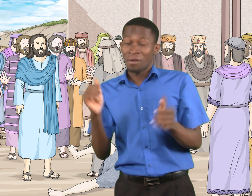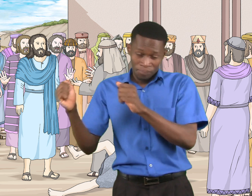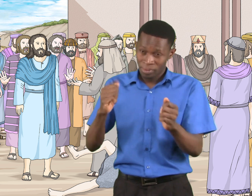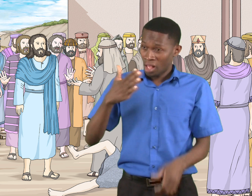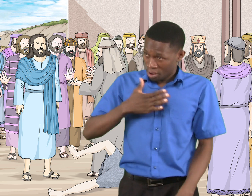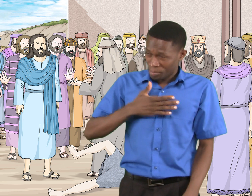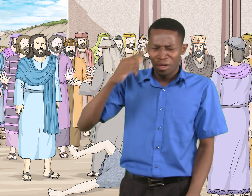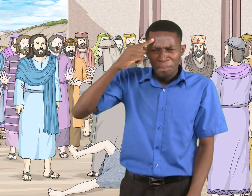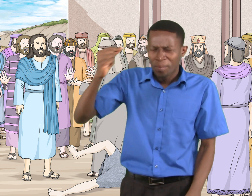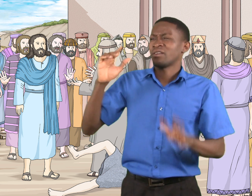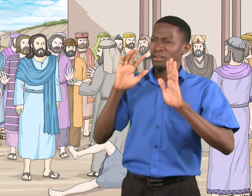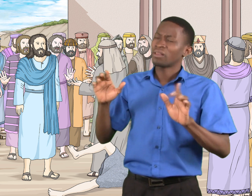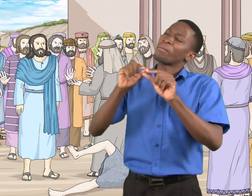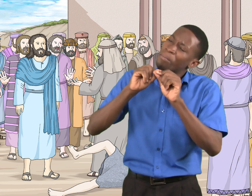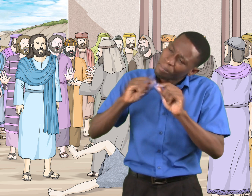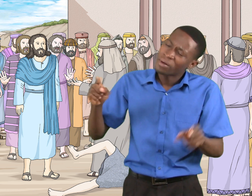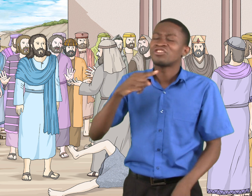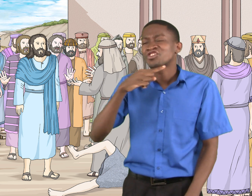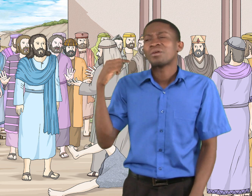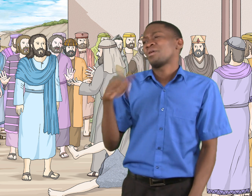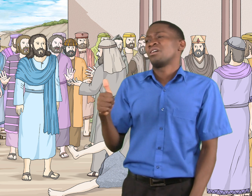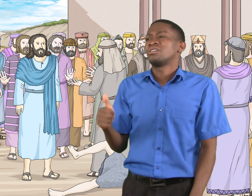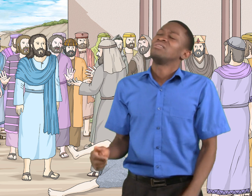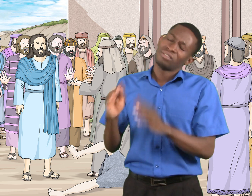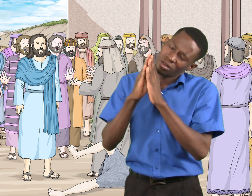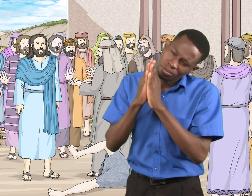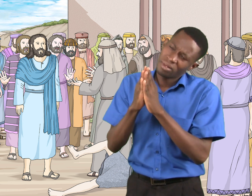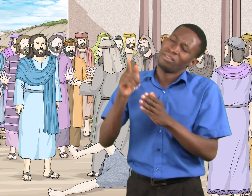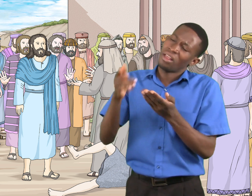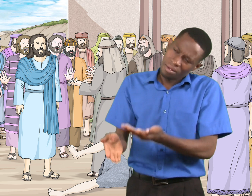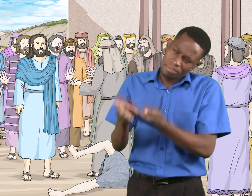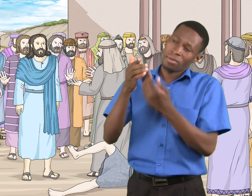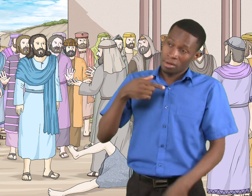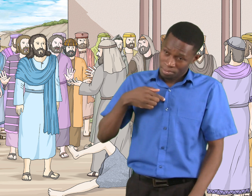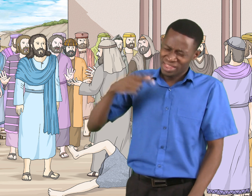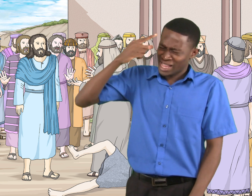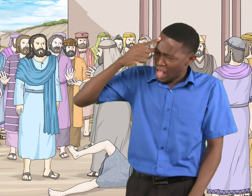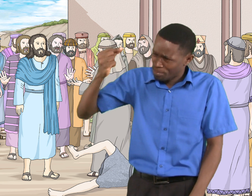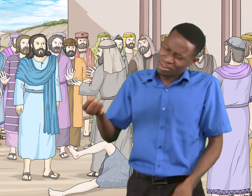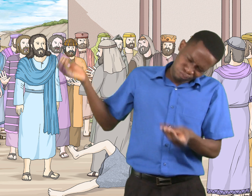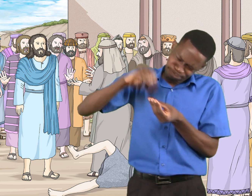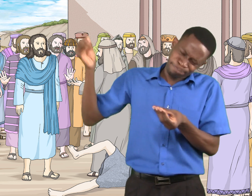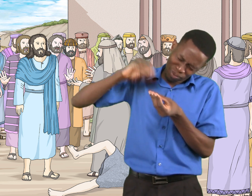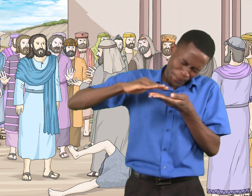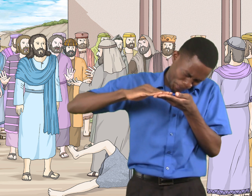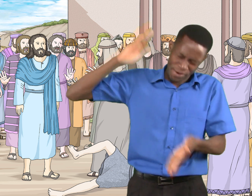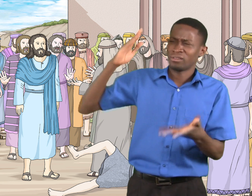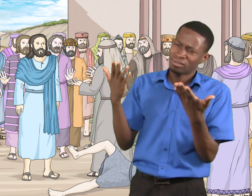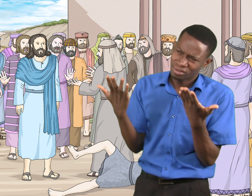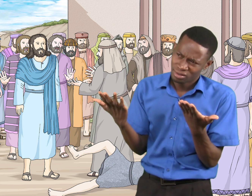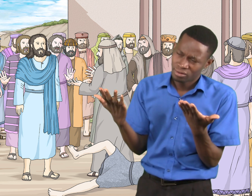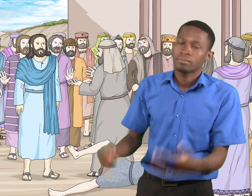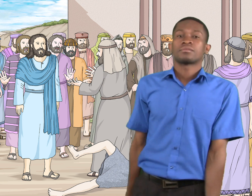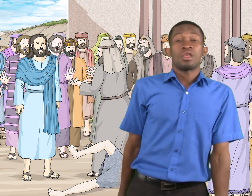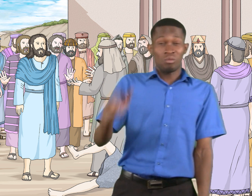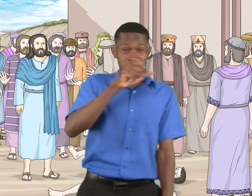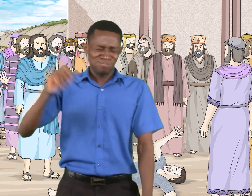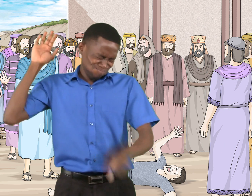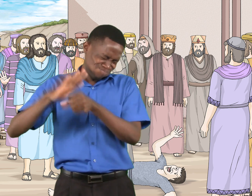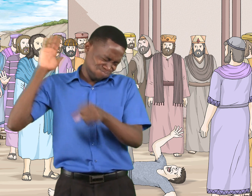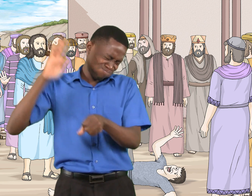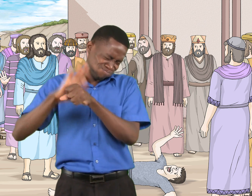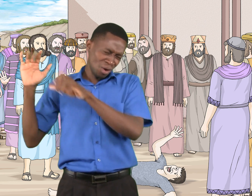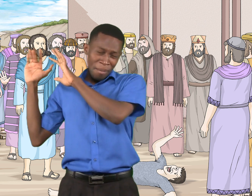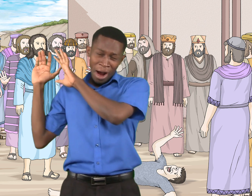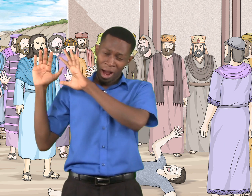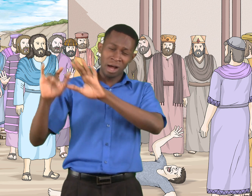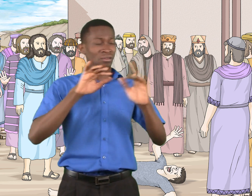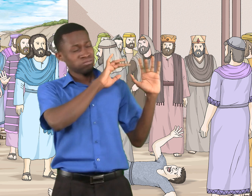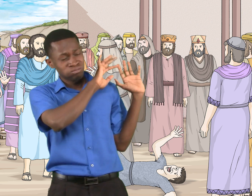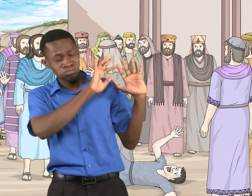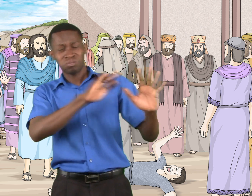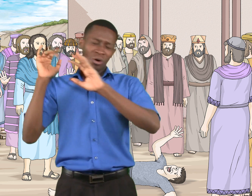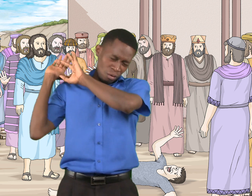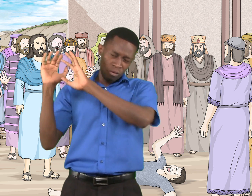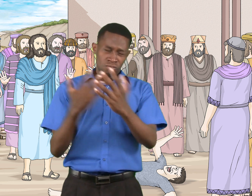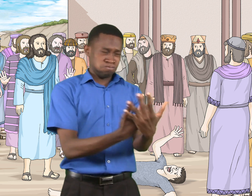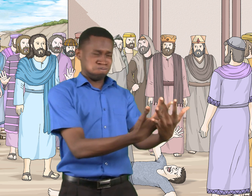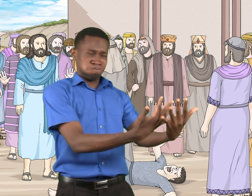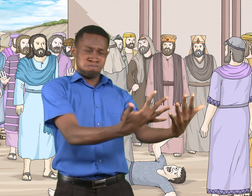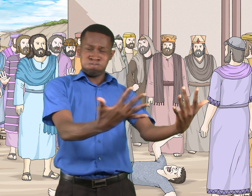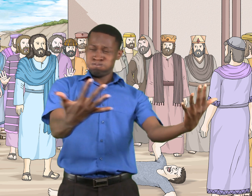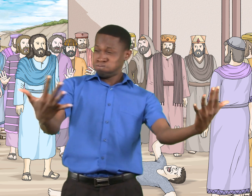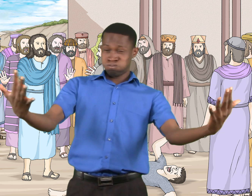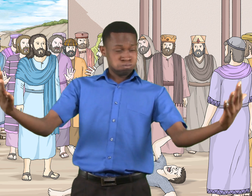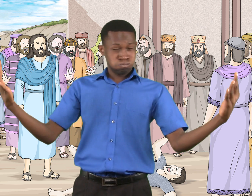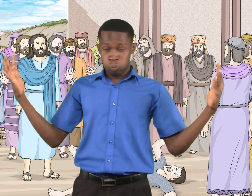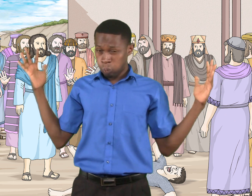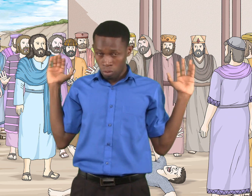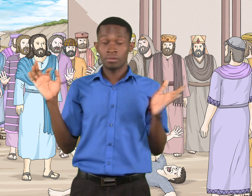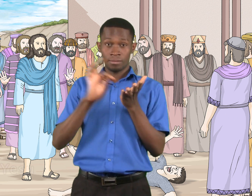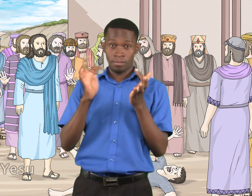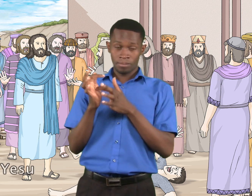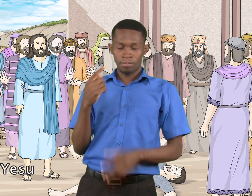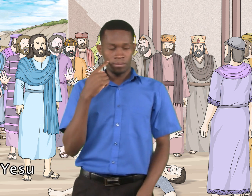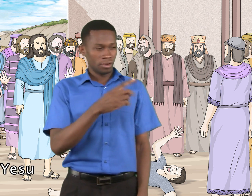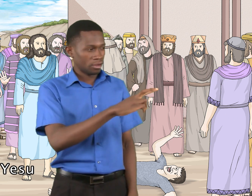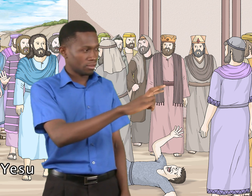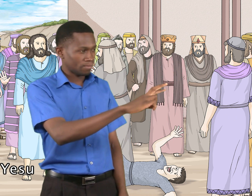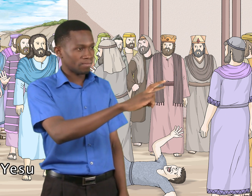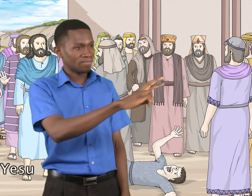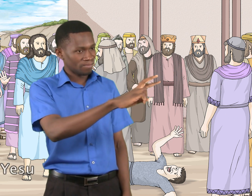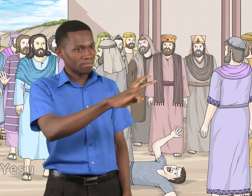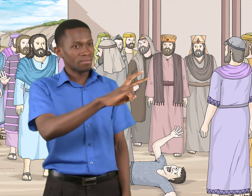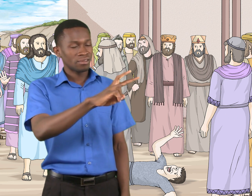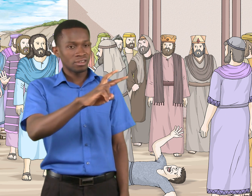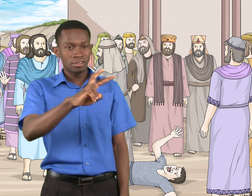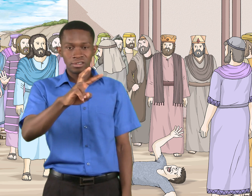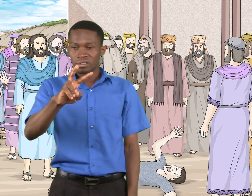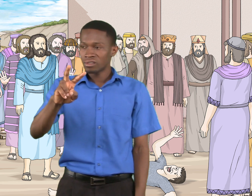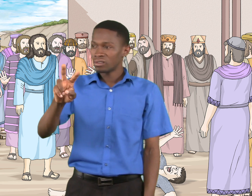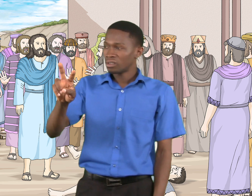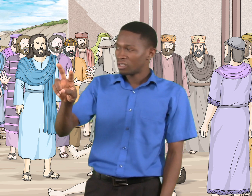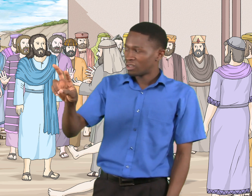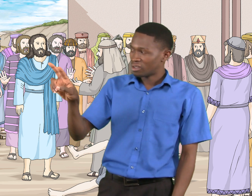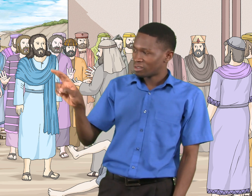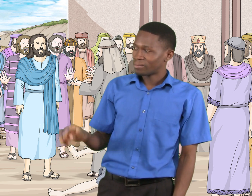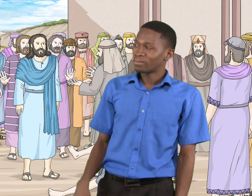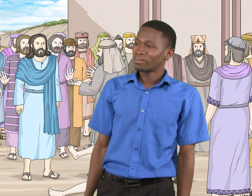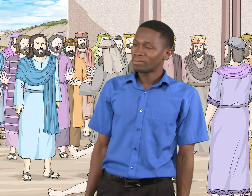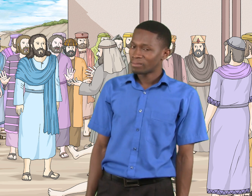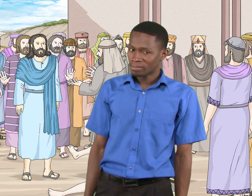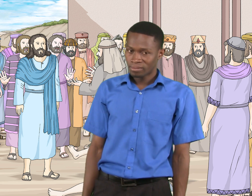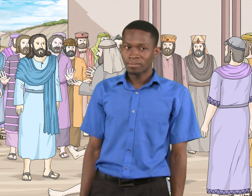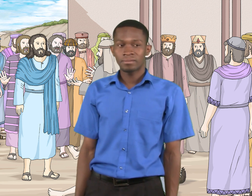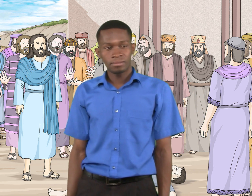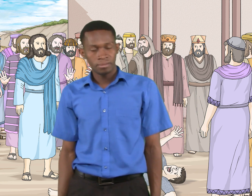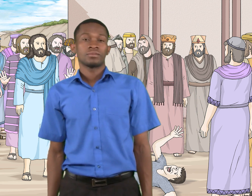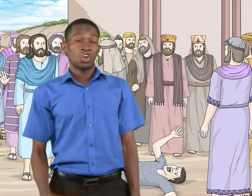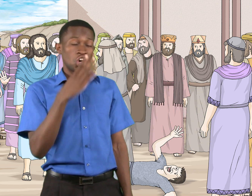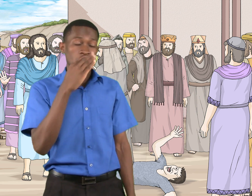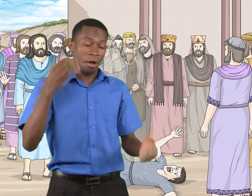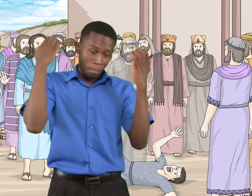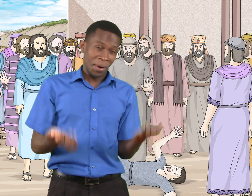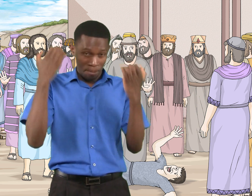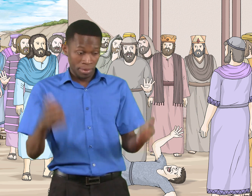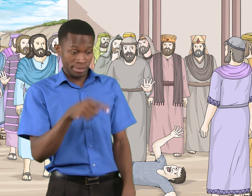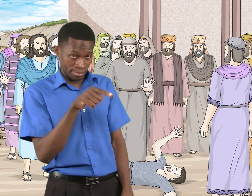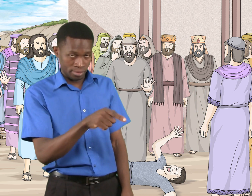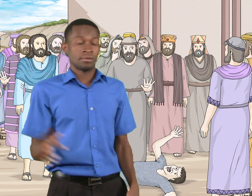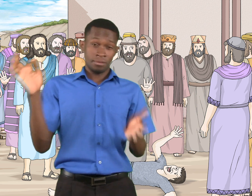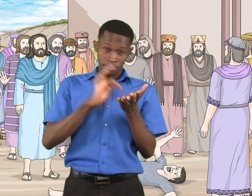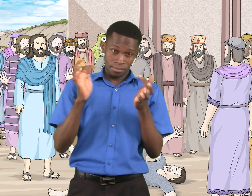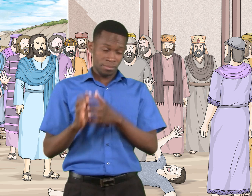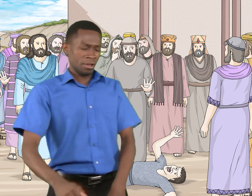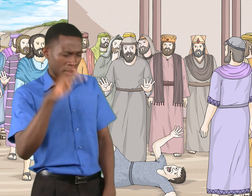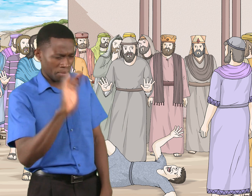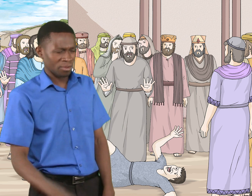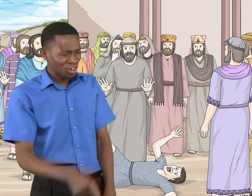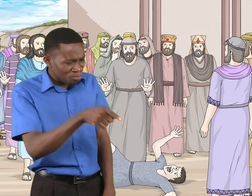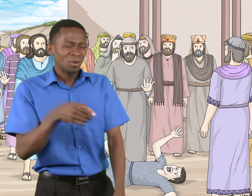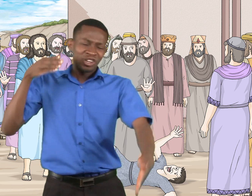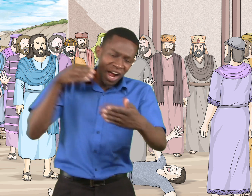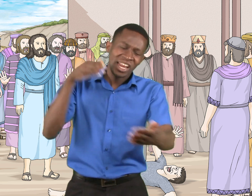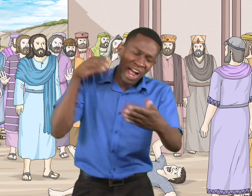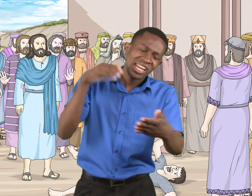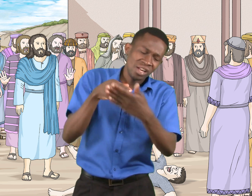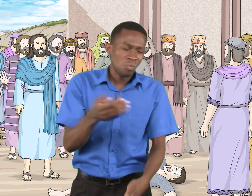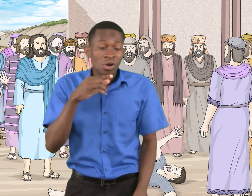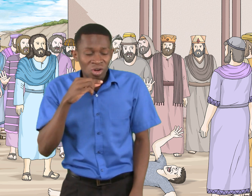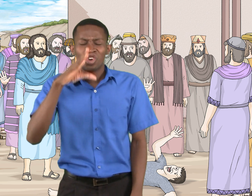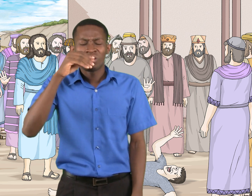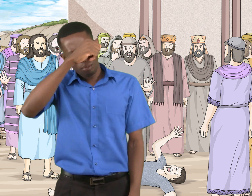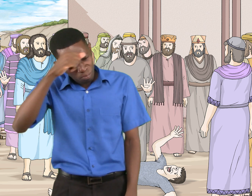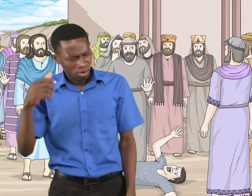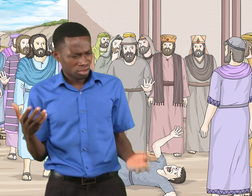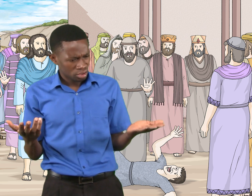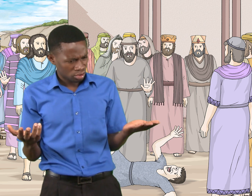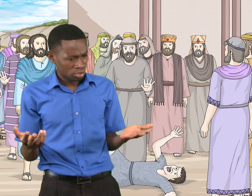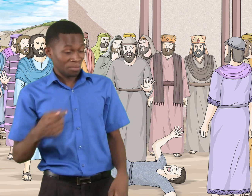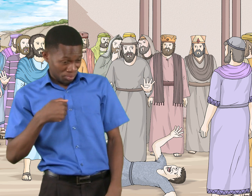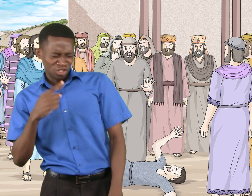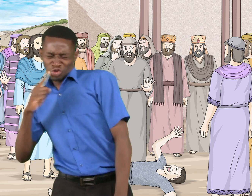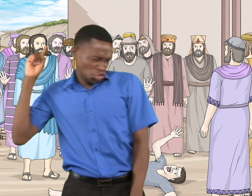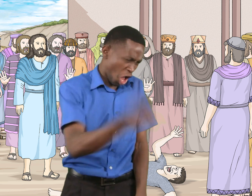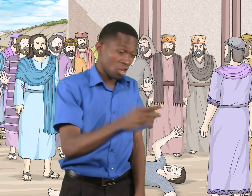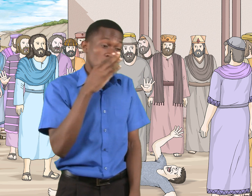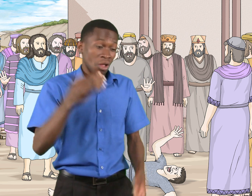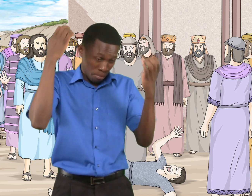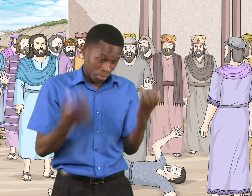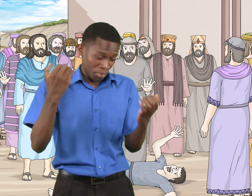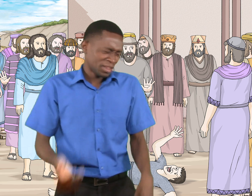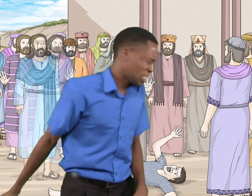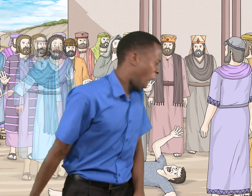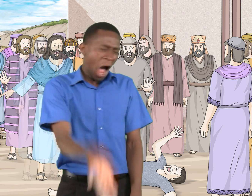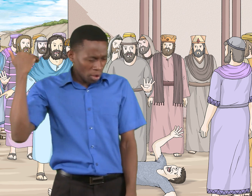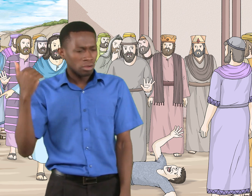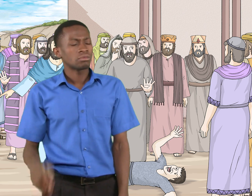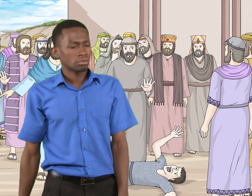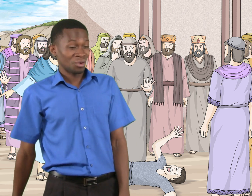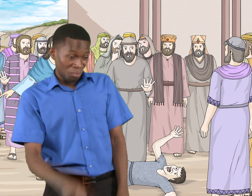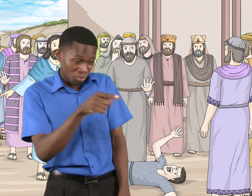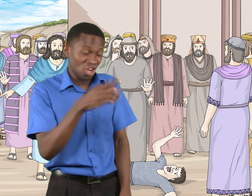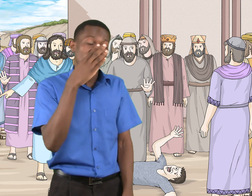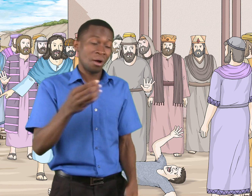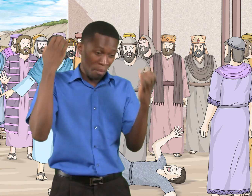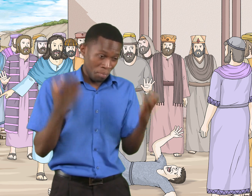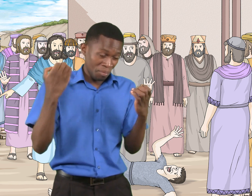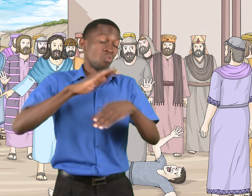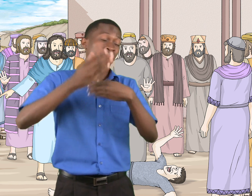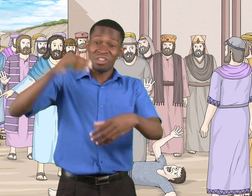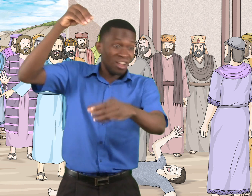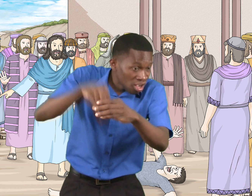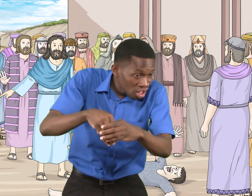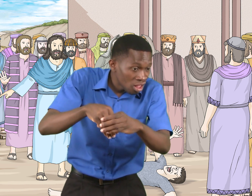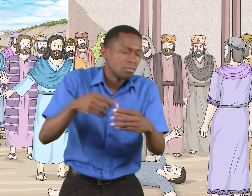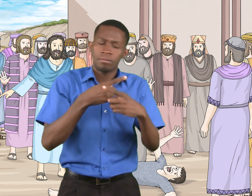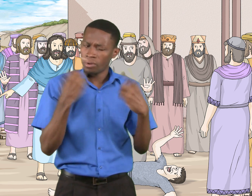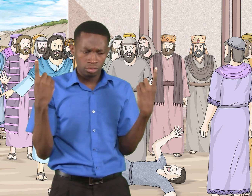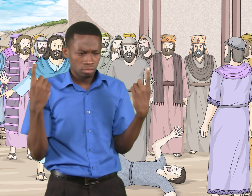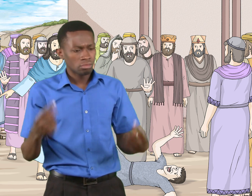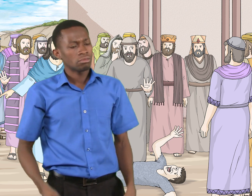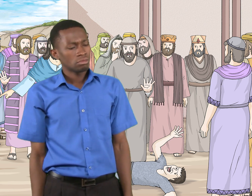When Jesus saw that a crowd had come running, He rebuked the unclean spirit. “You deaf and mute spirit,” He said, “I command you to come out and never enter him again.”